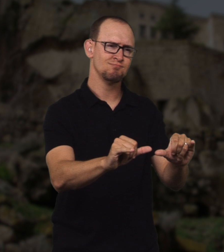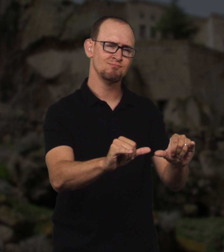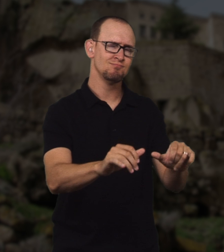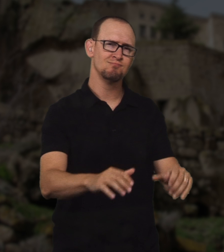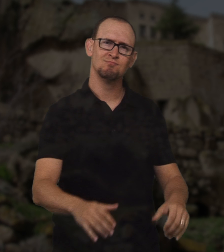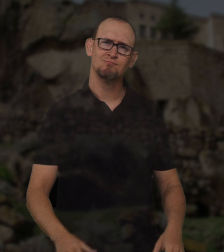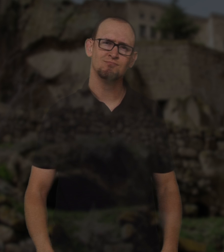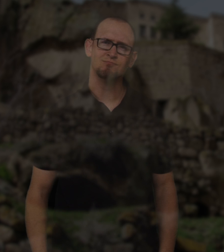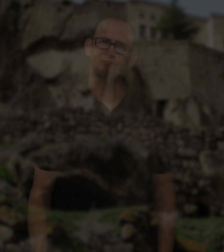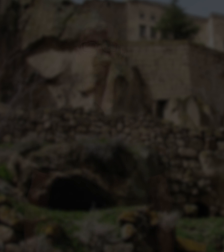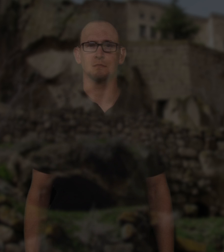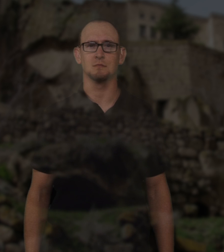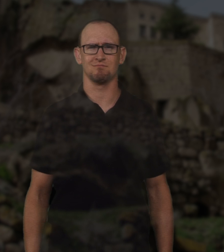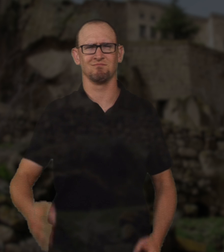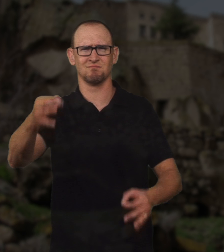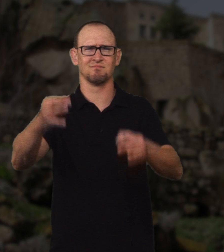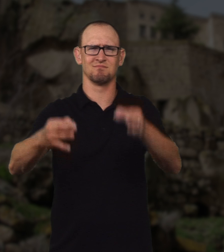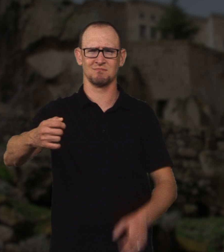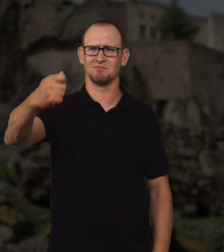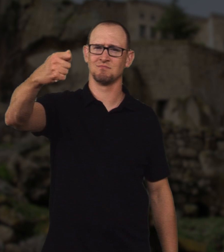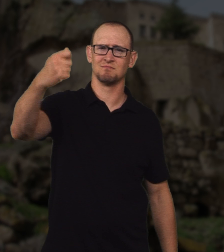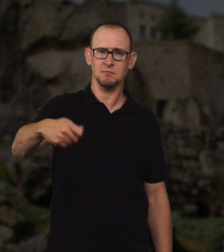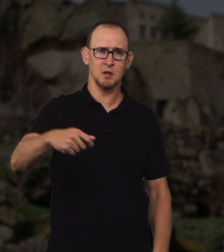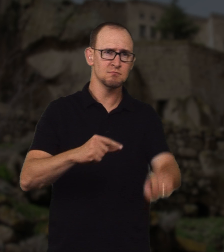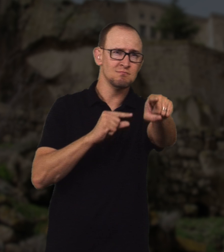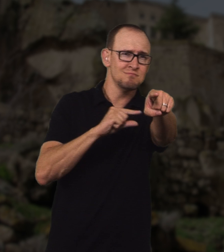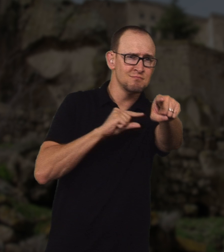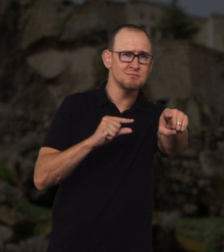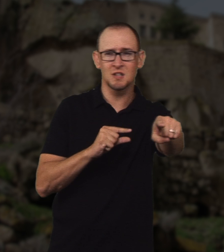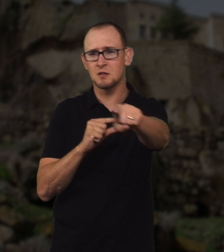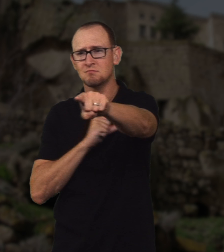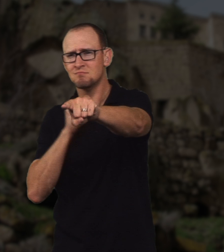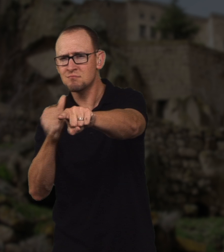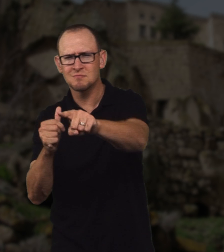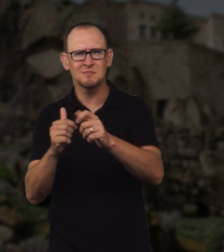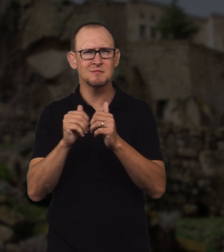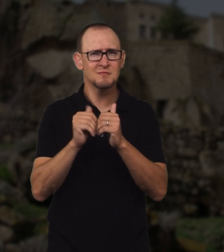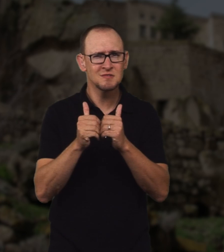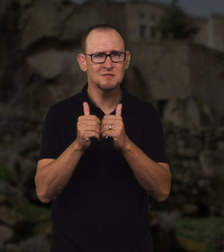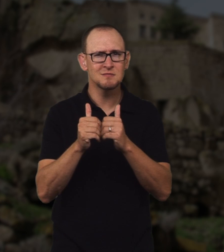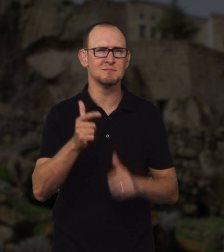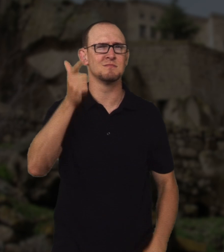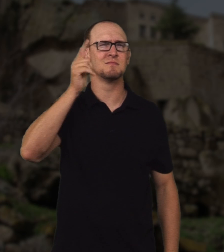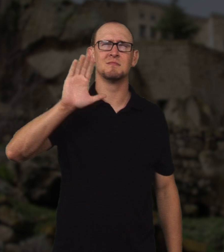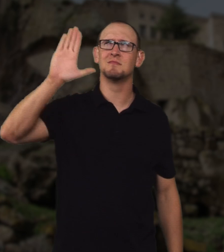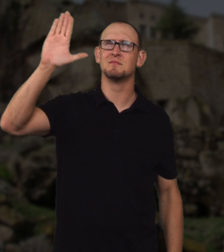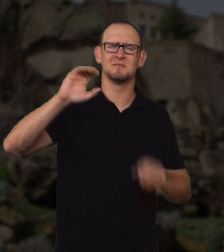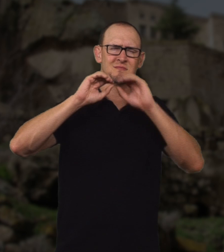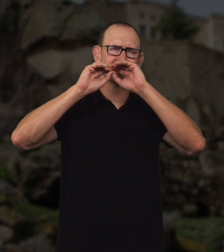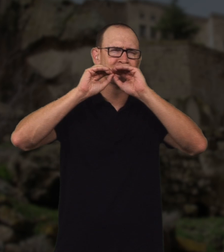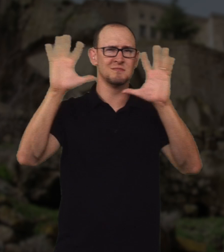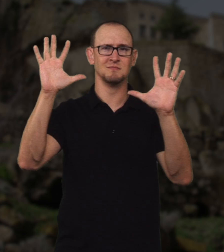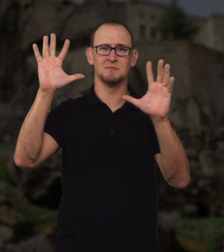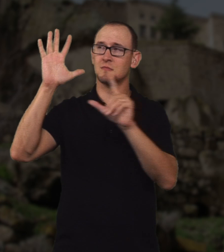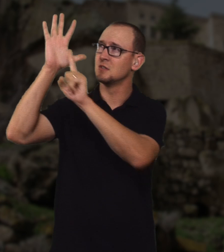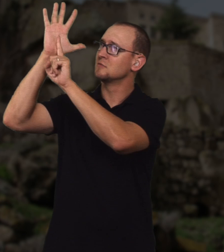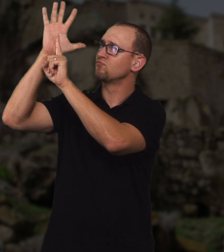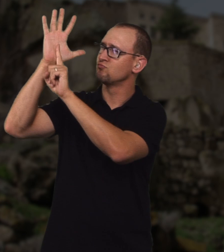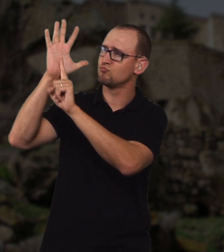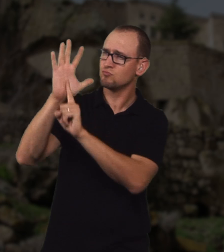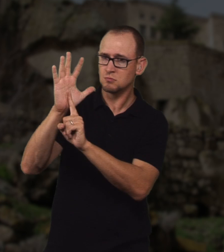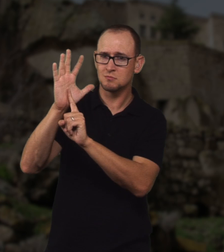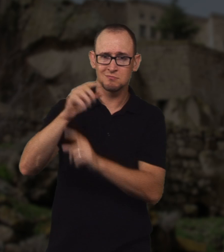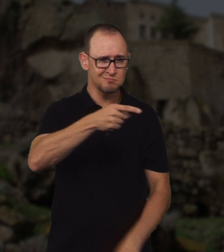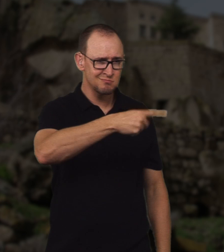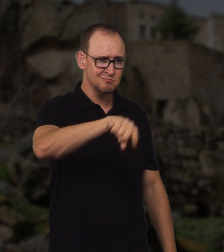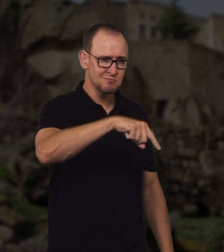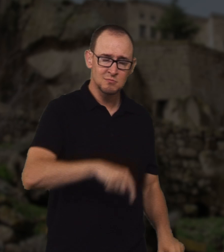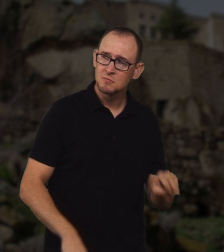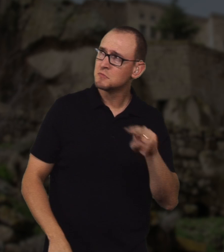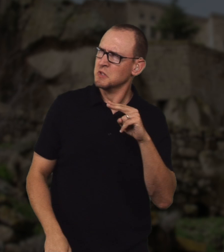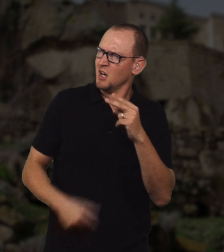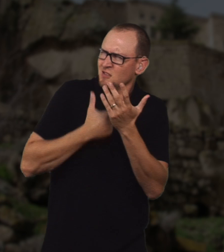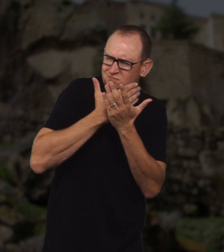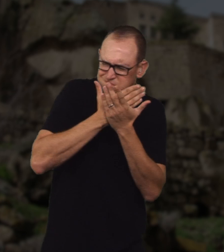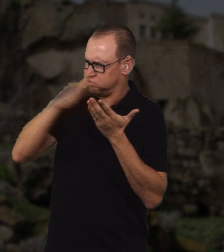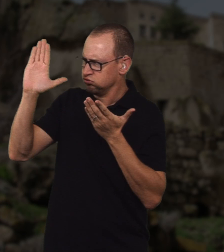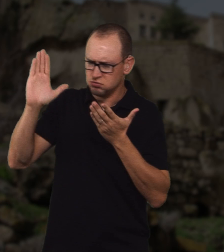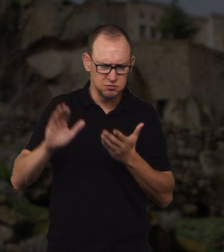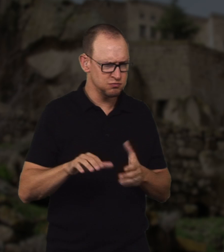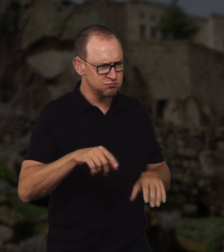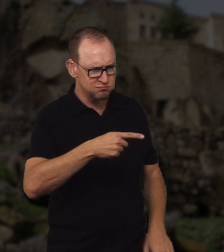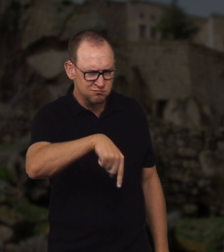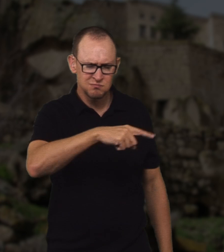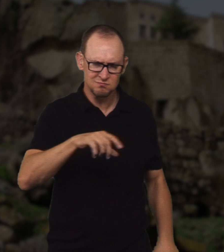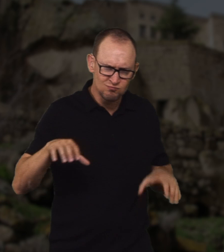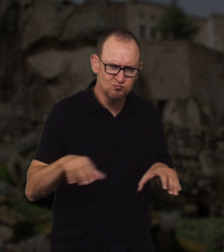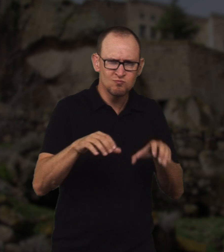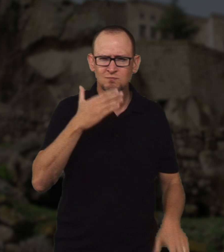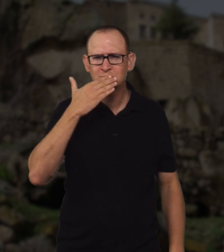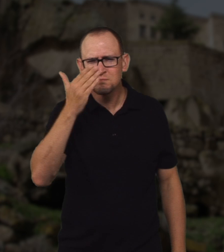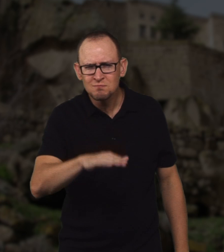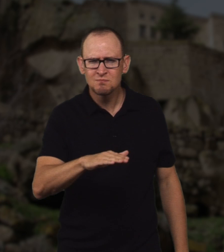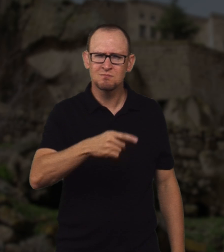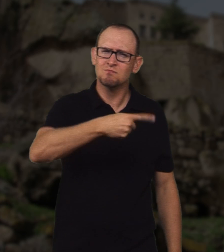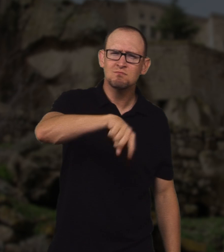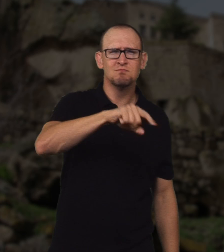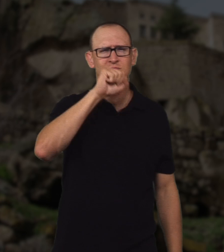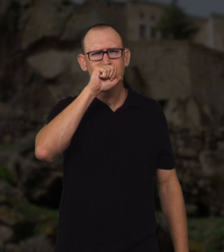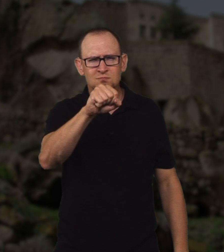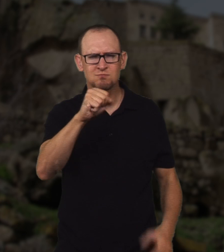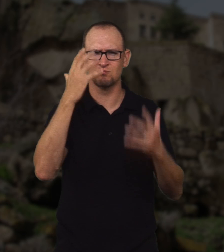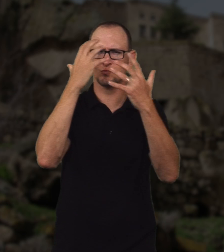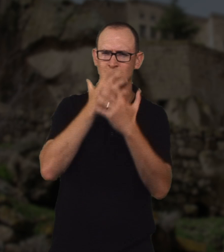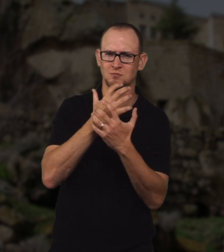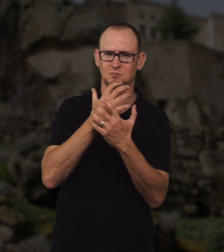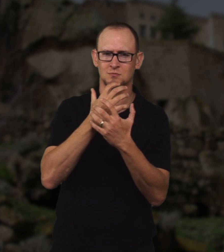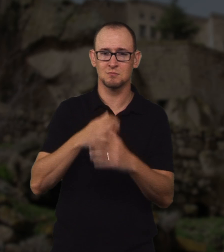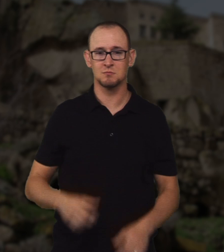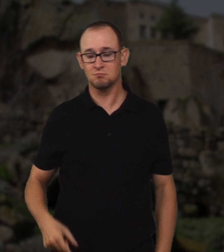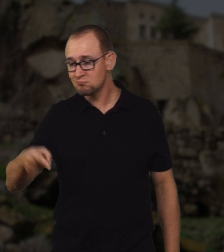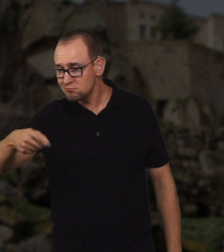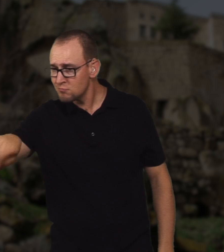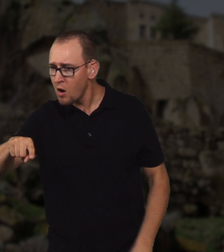And this is the verdict: The Light has come into the world, but men loved the darkness rather than the Light because their deeds were evil.